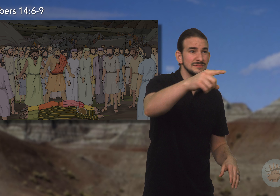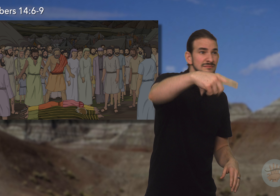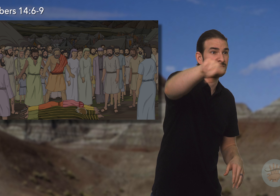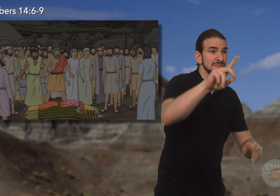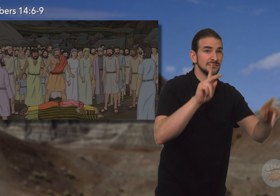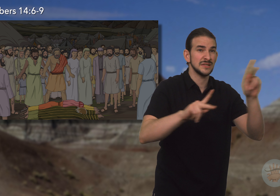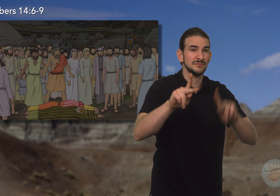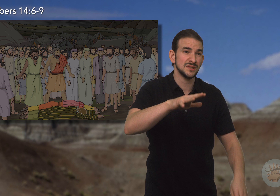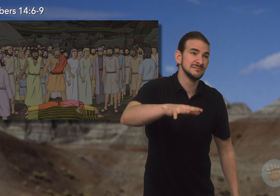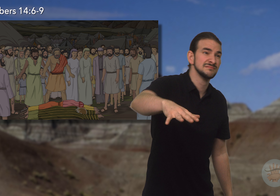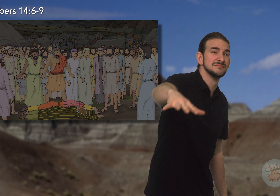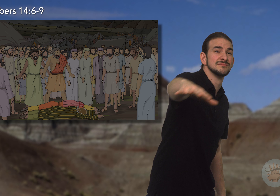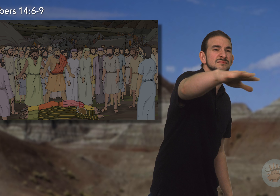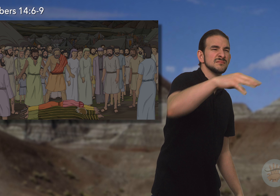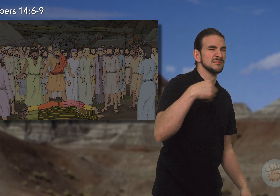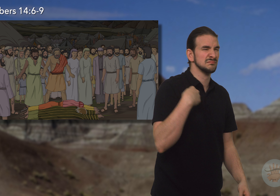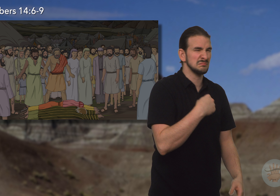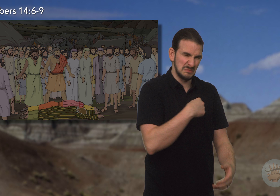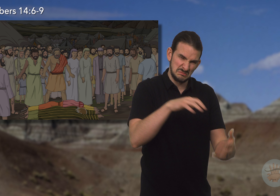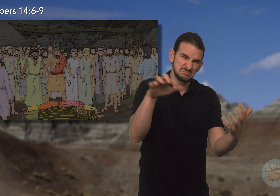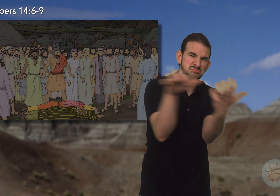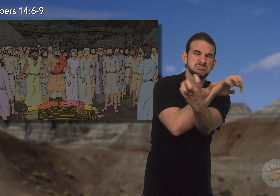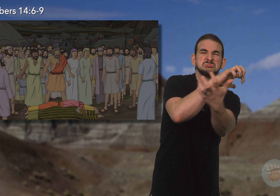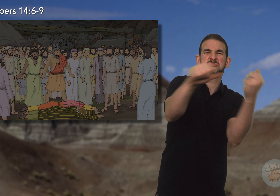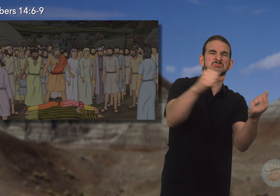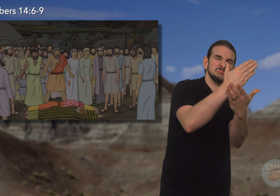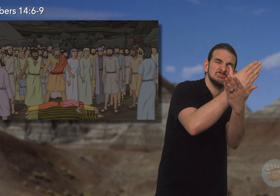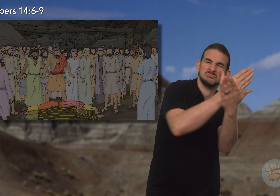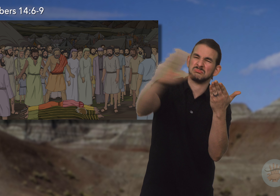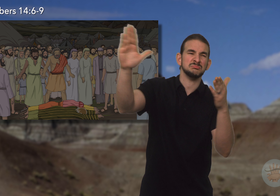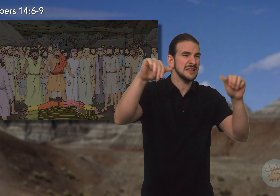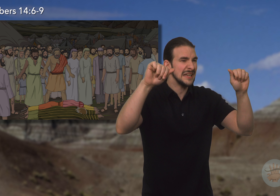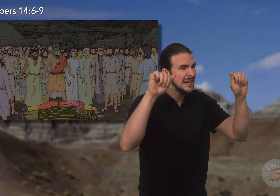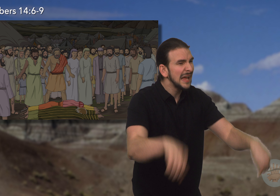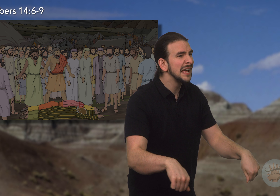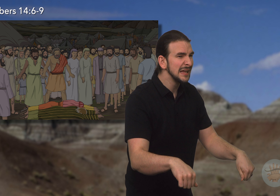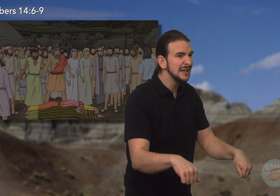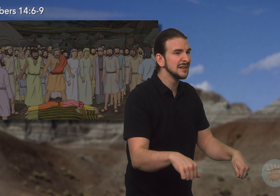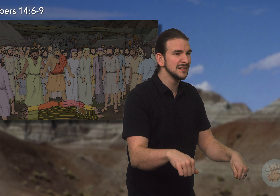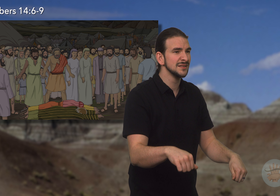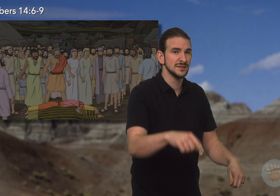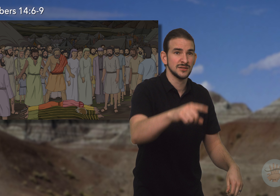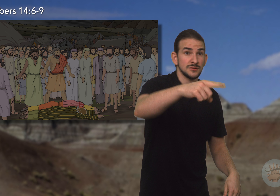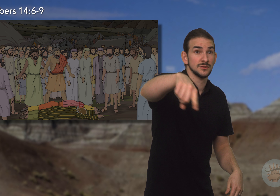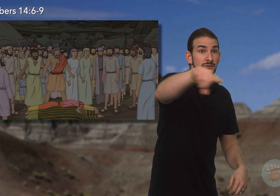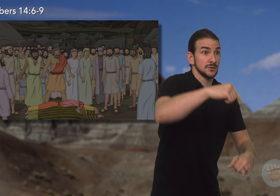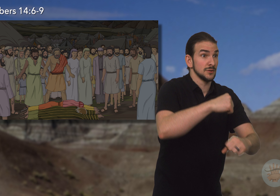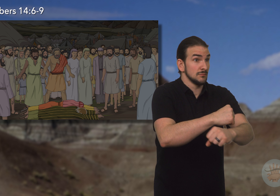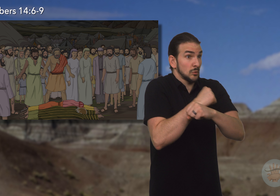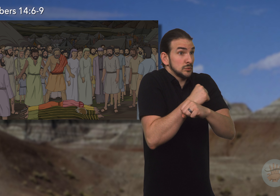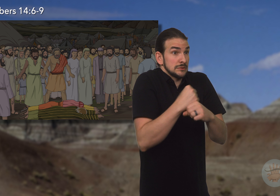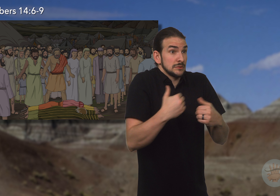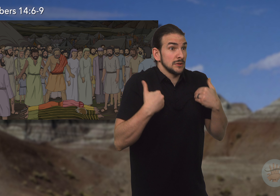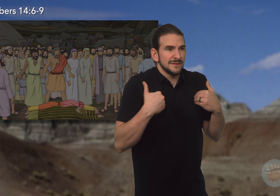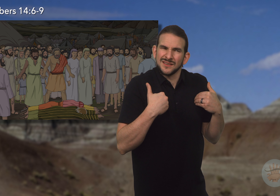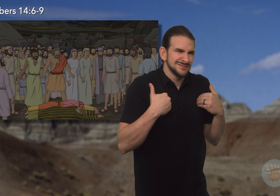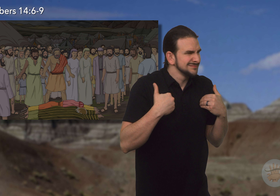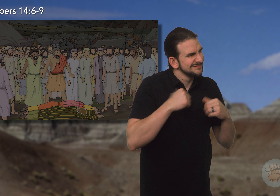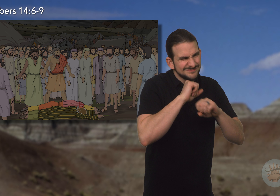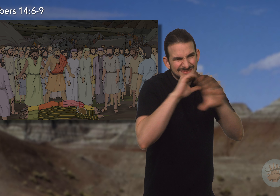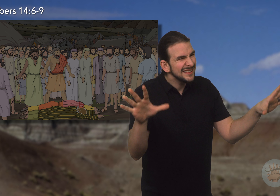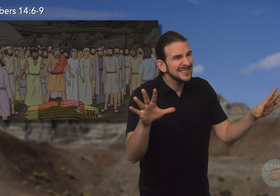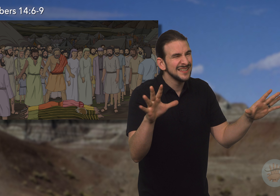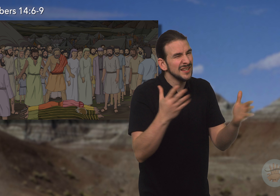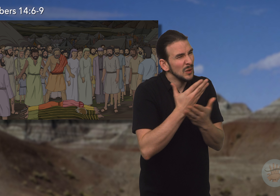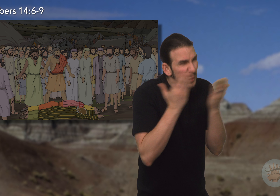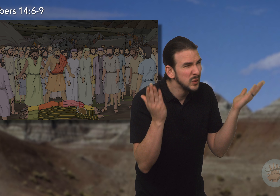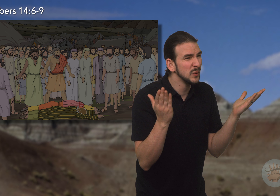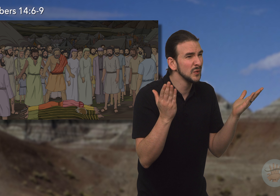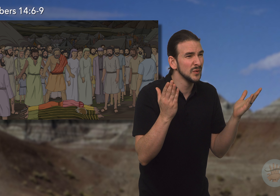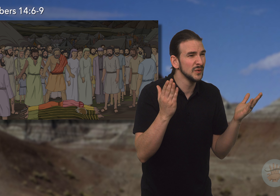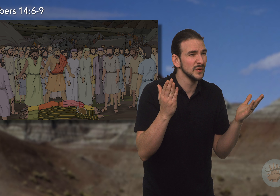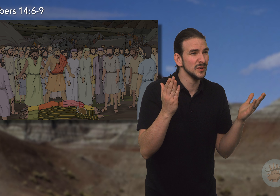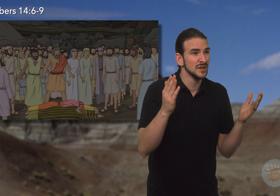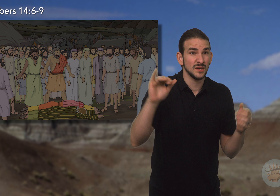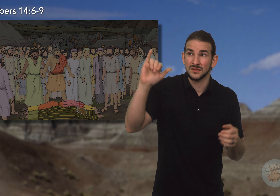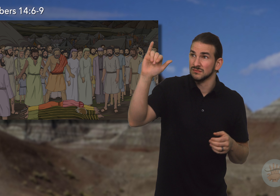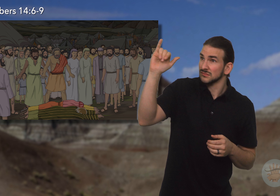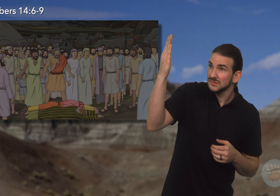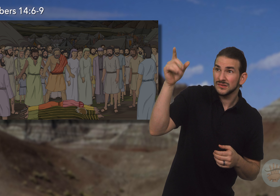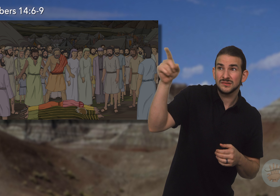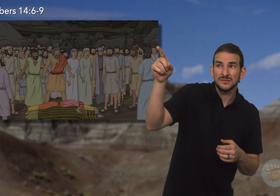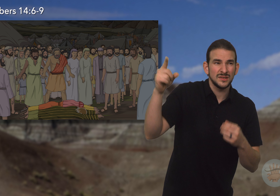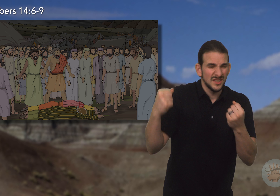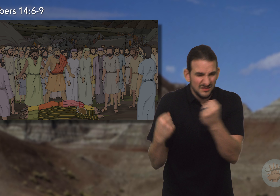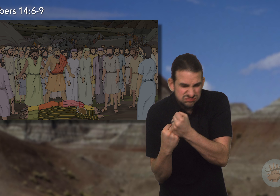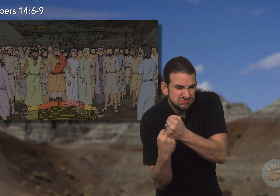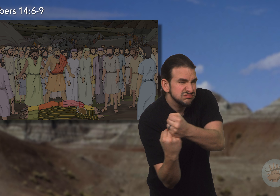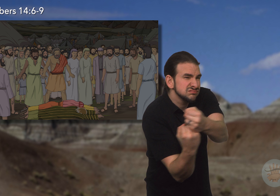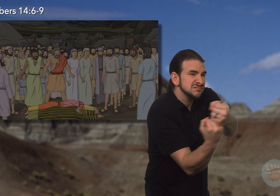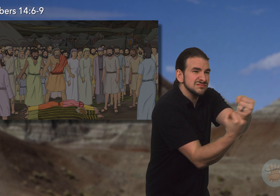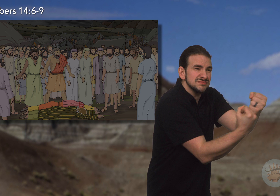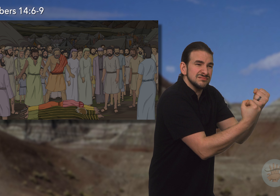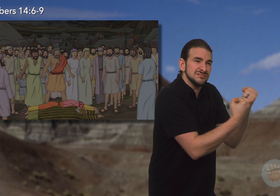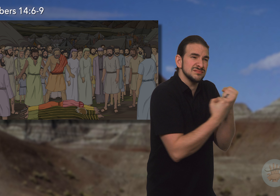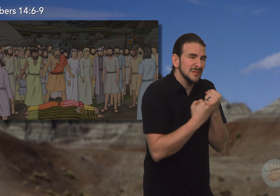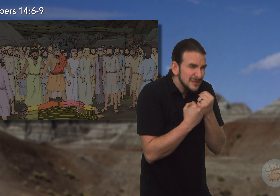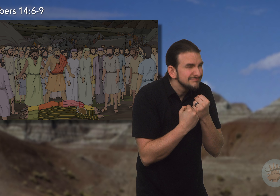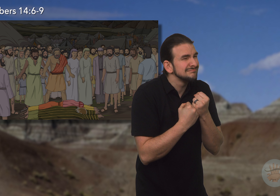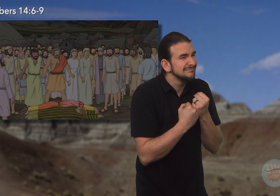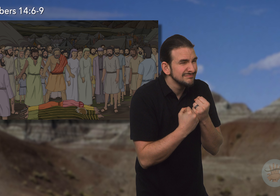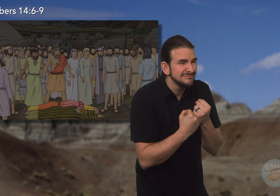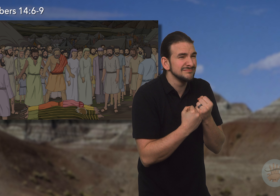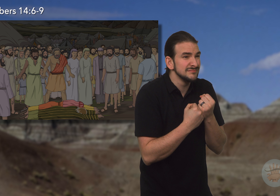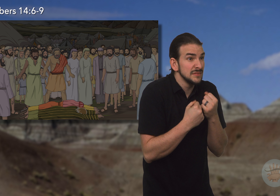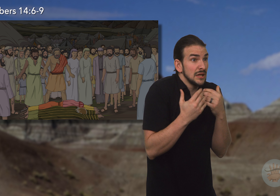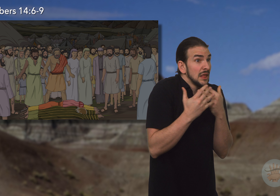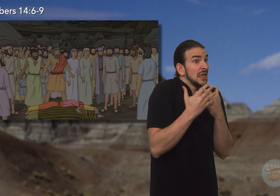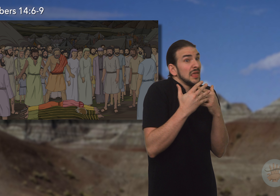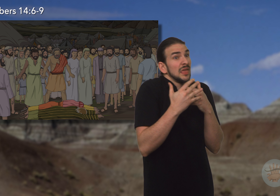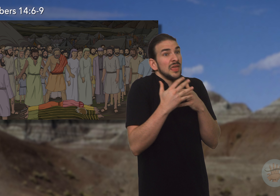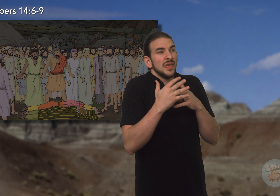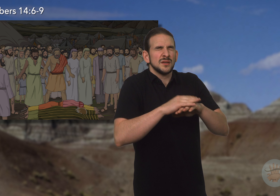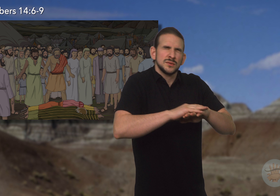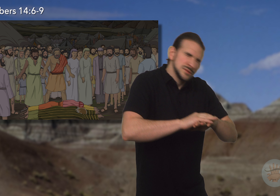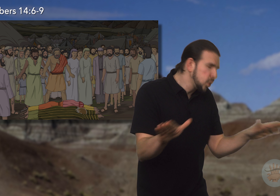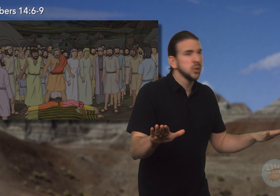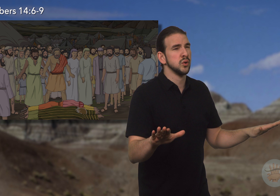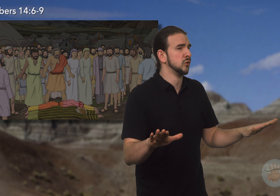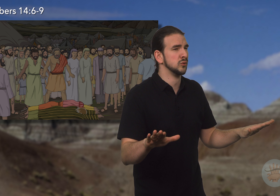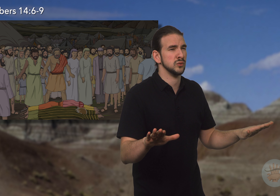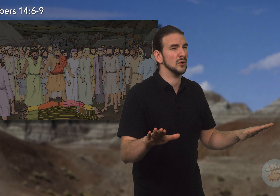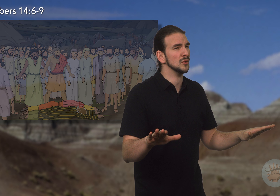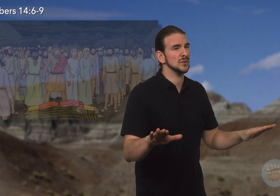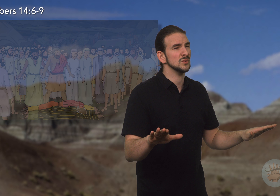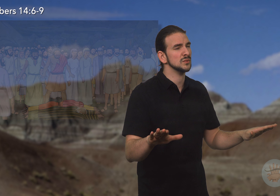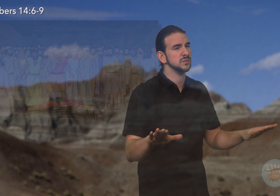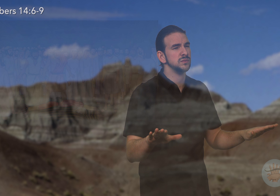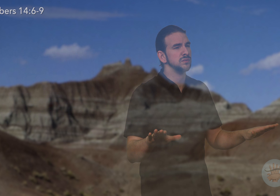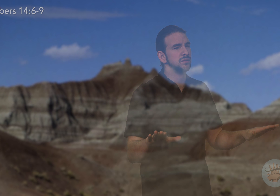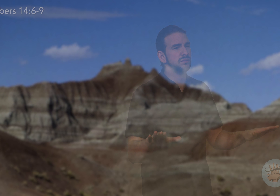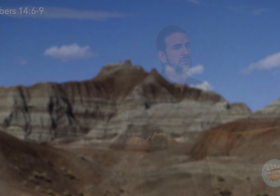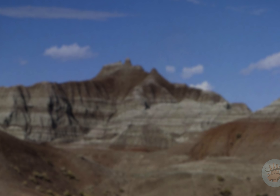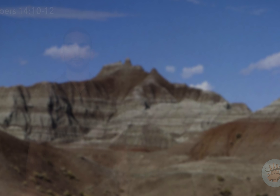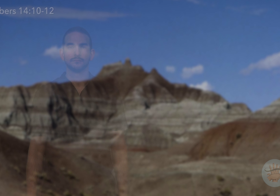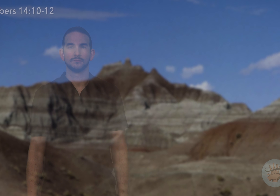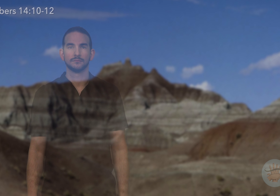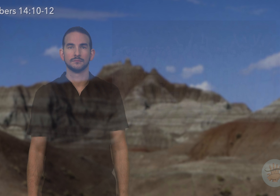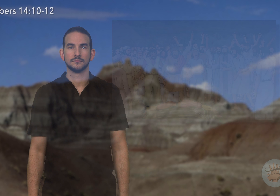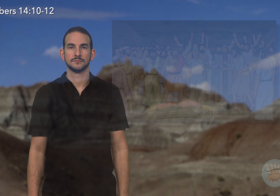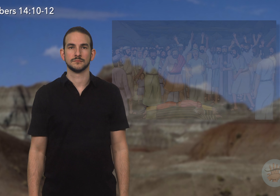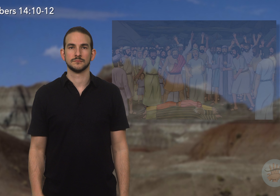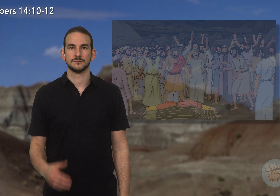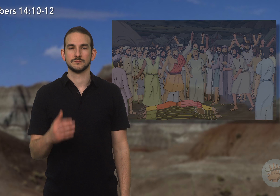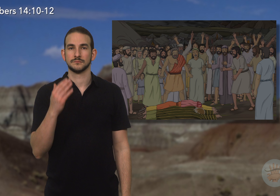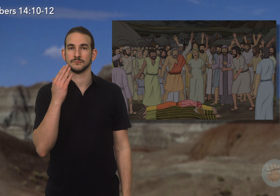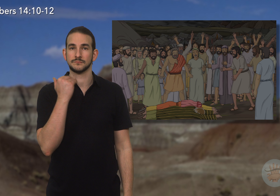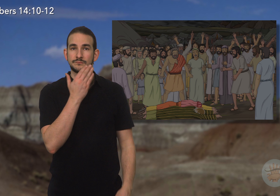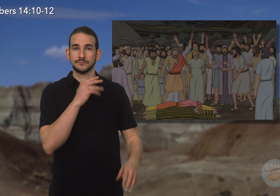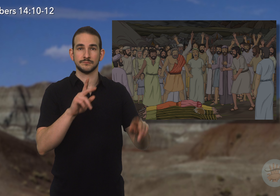Their protection has been removed, and the LORD is with us. Do not be afraid of them!”